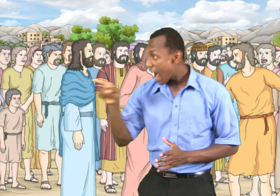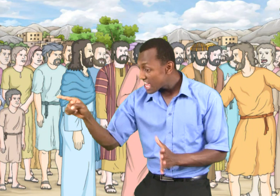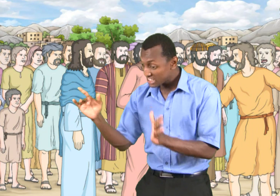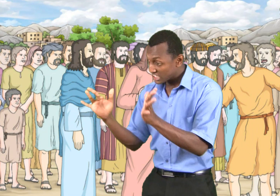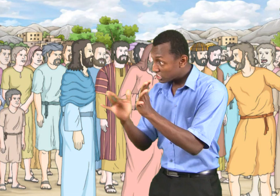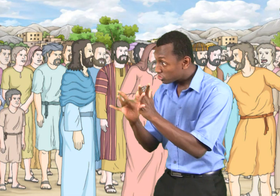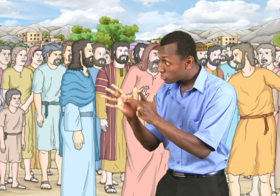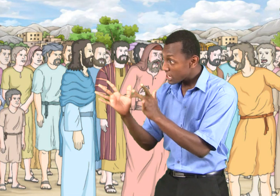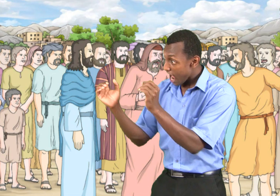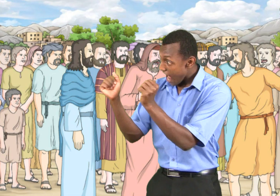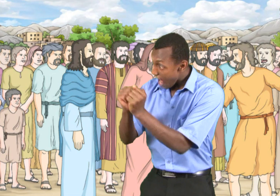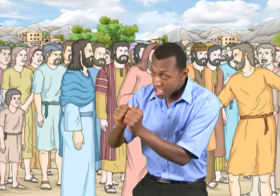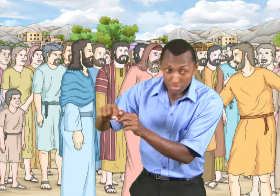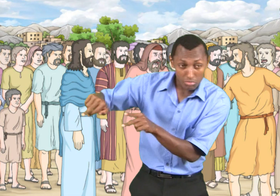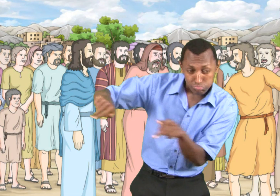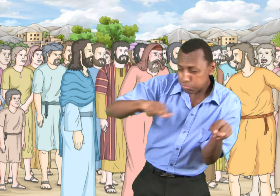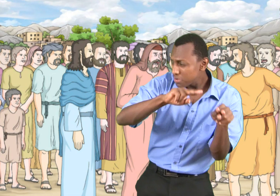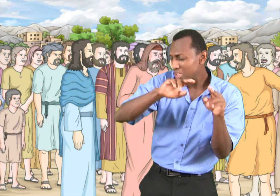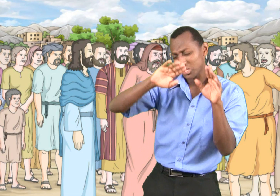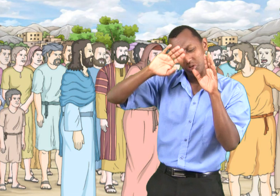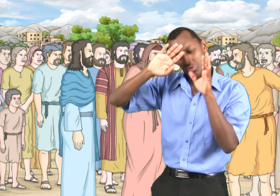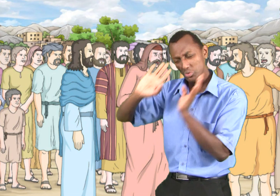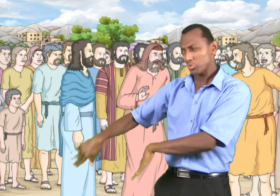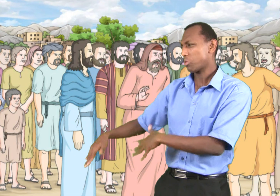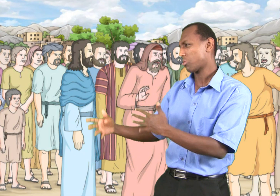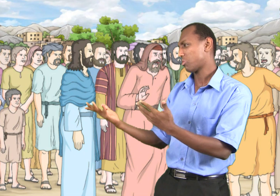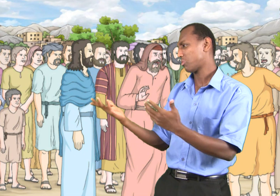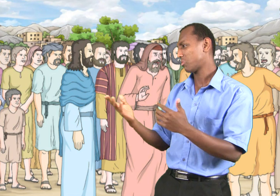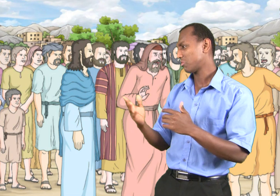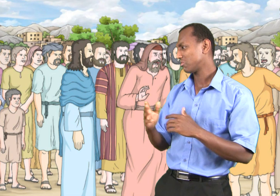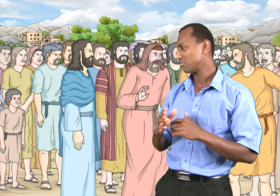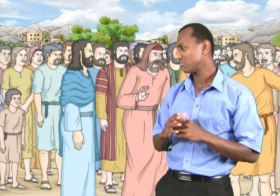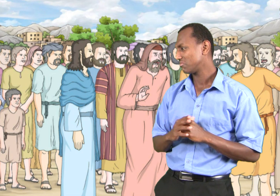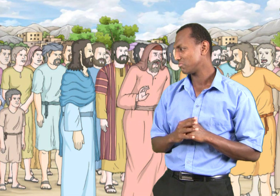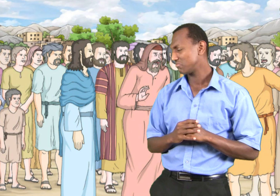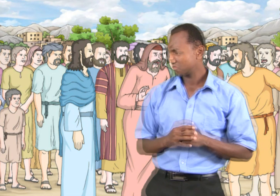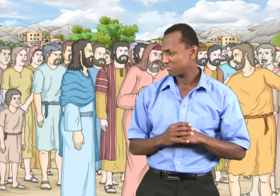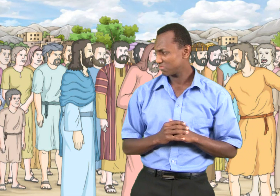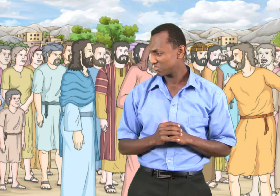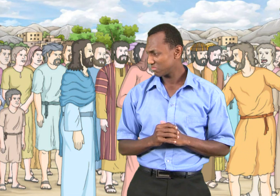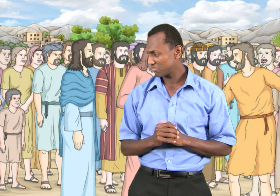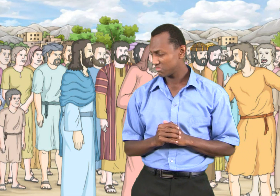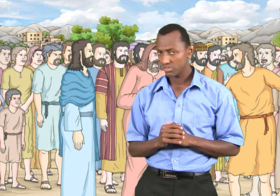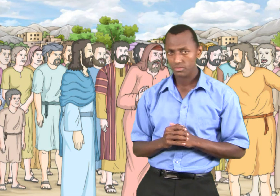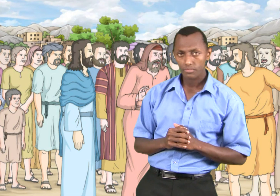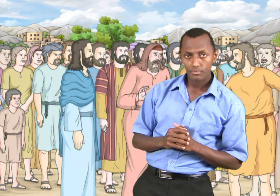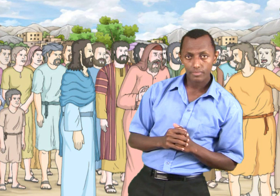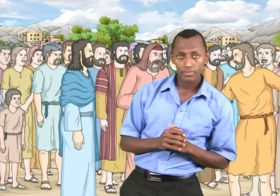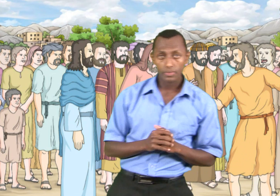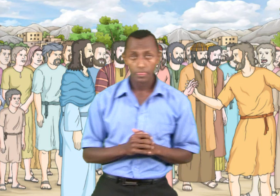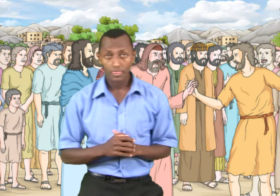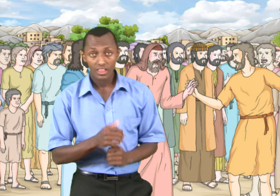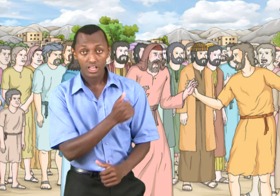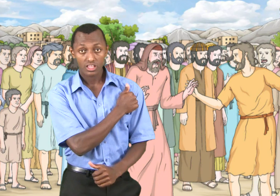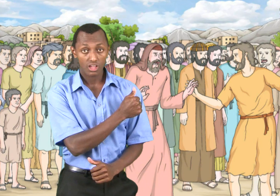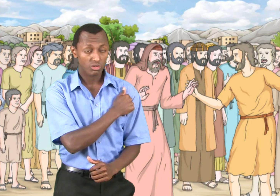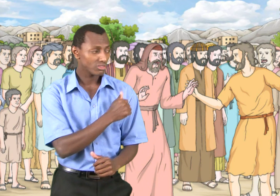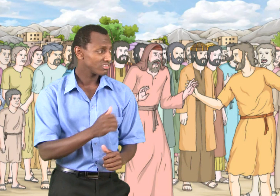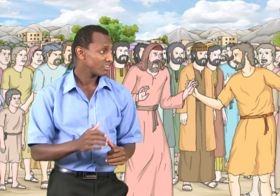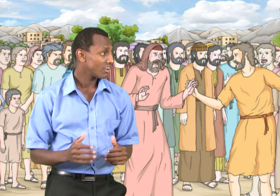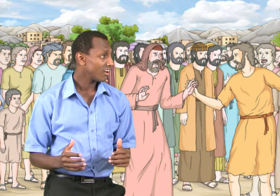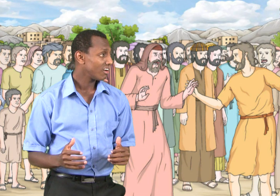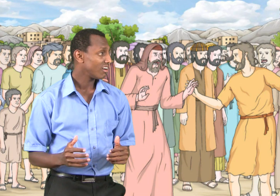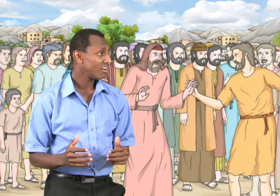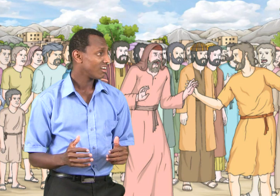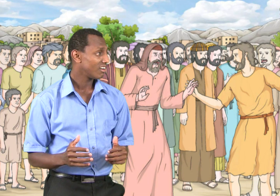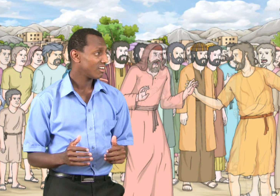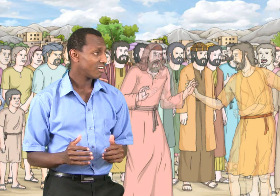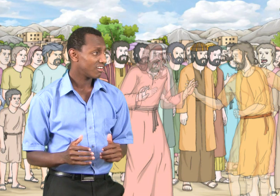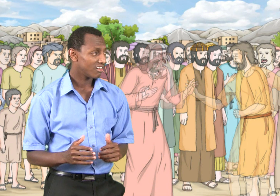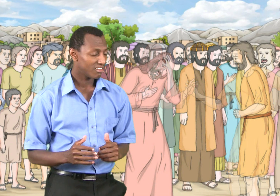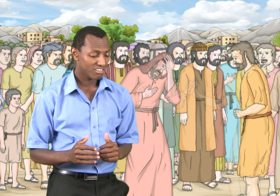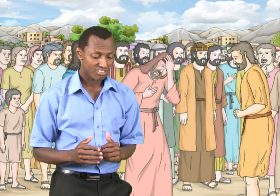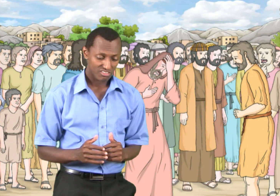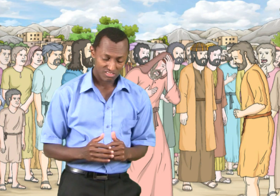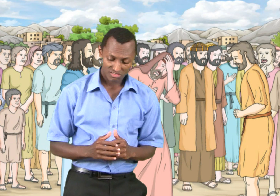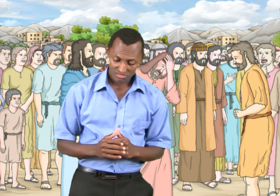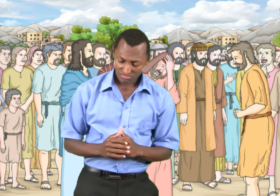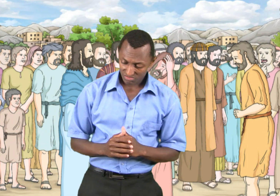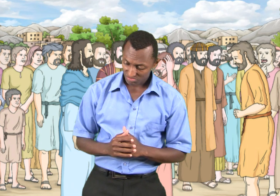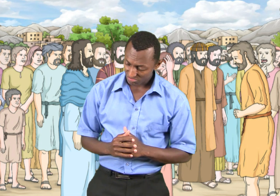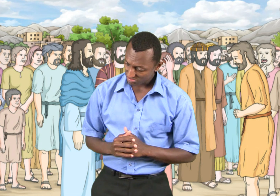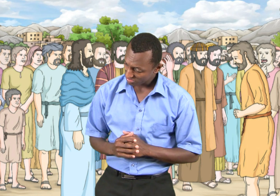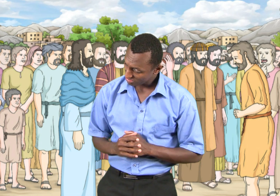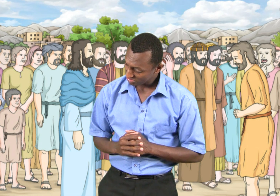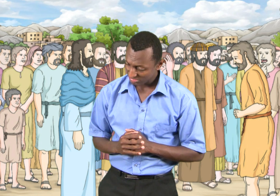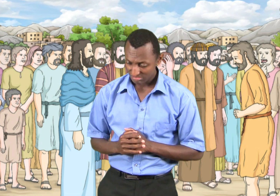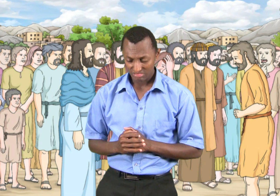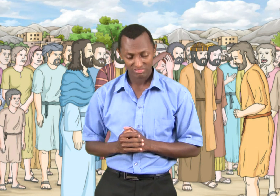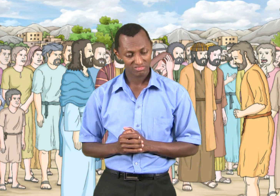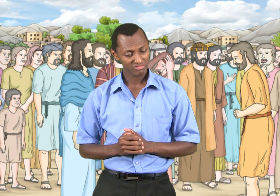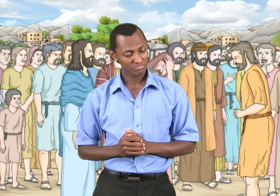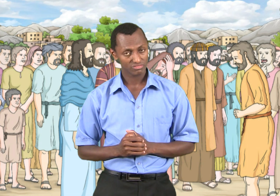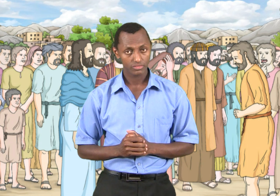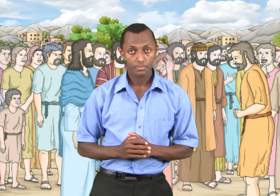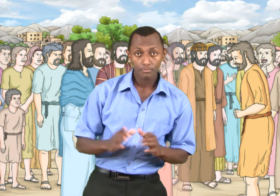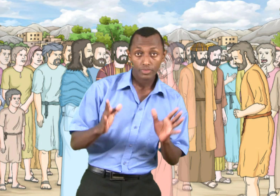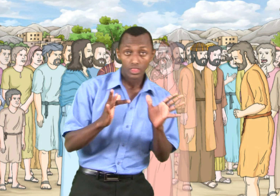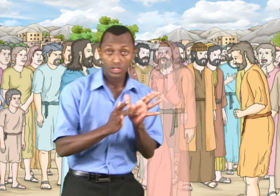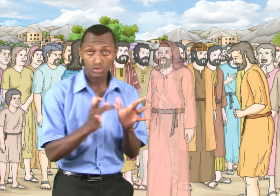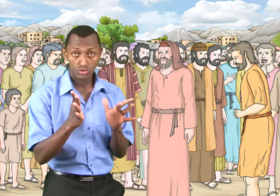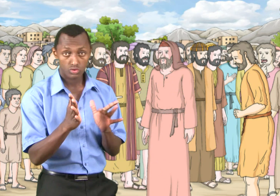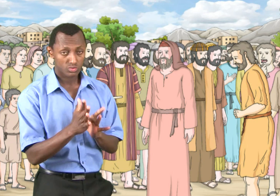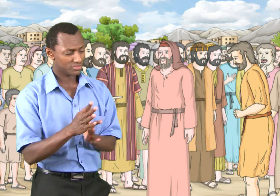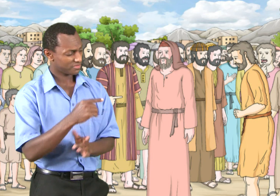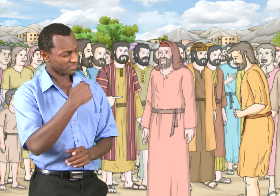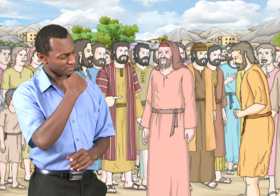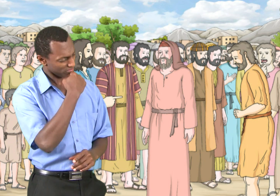why bother the Teacher anymore?”